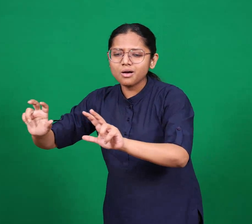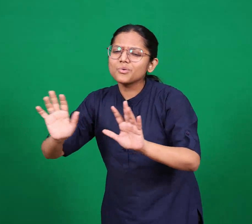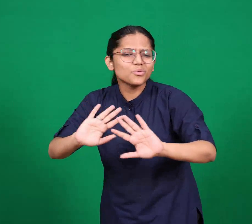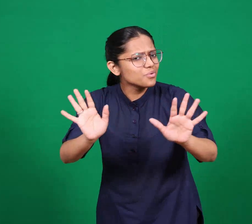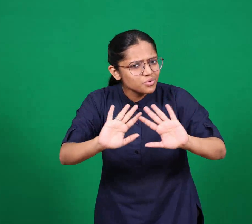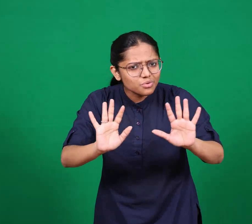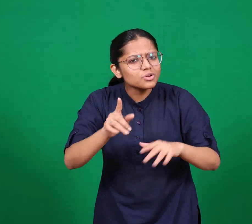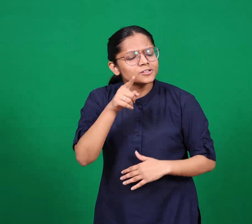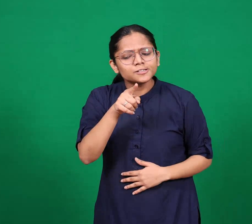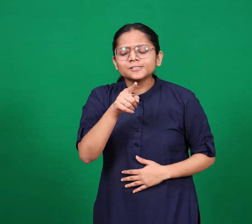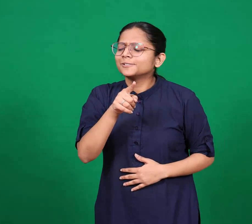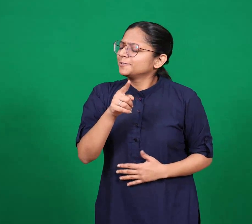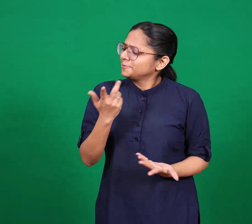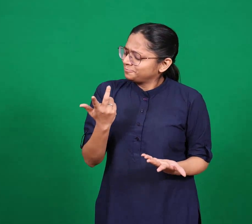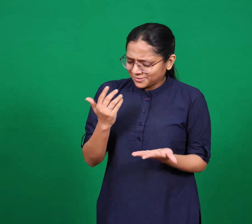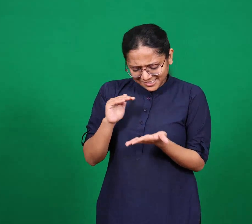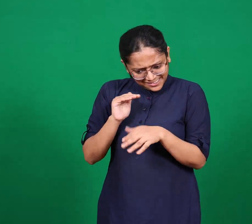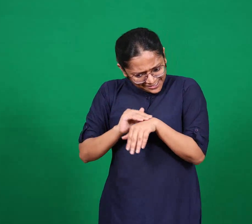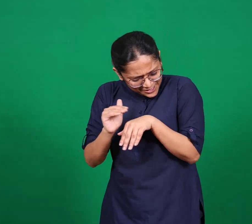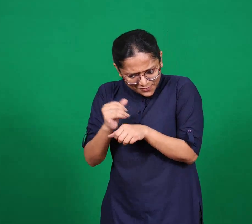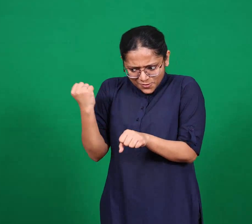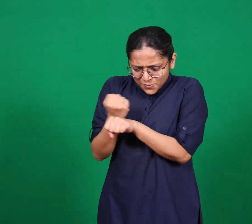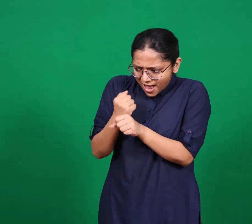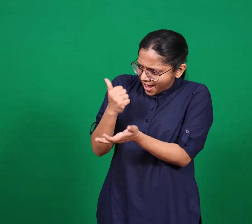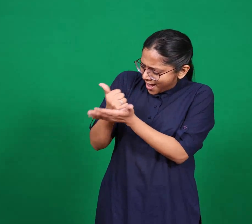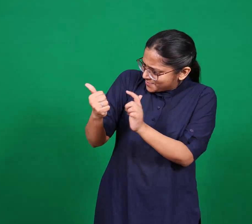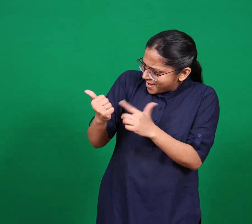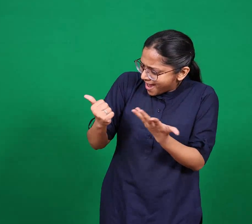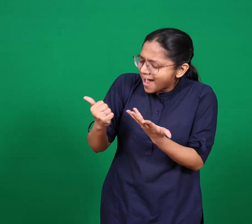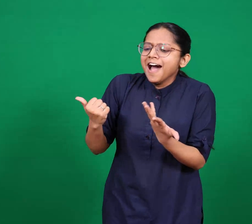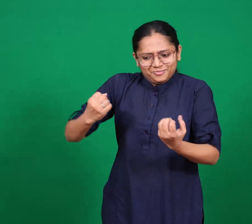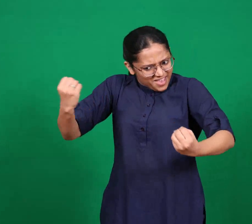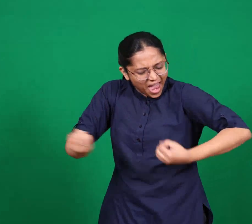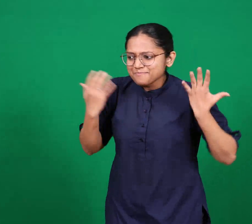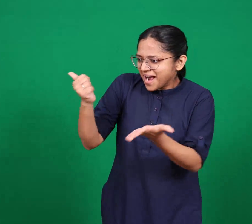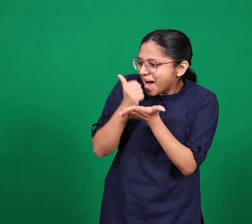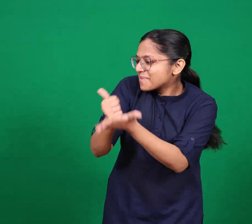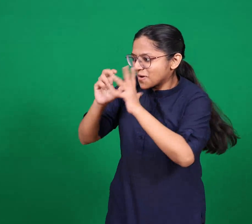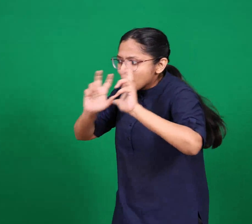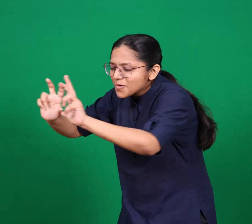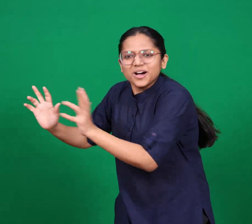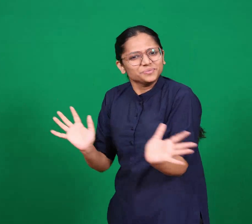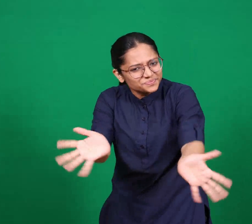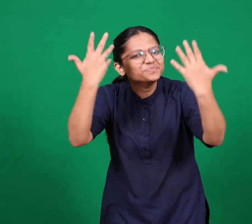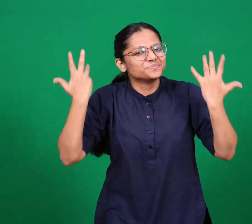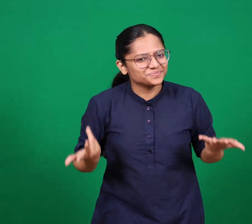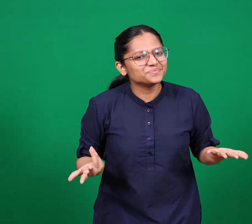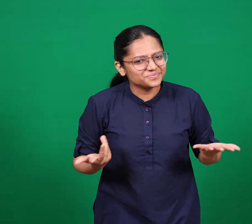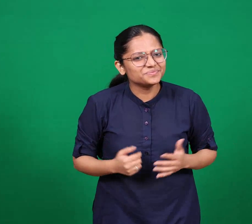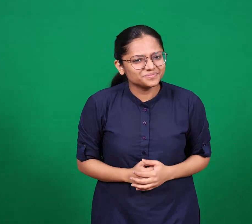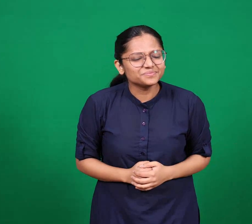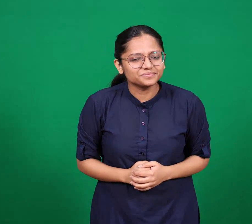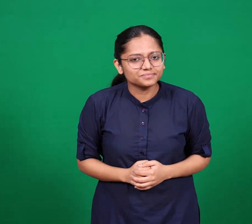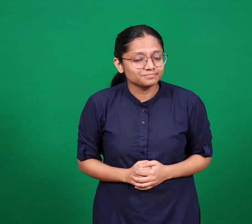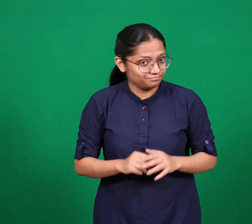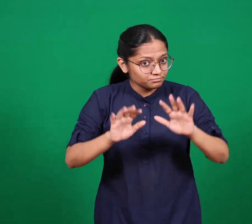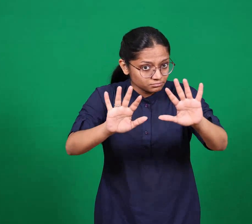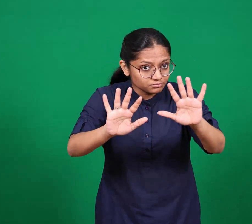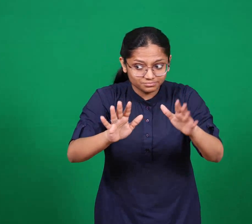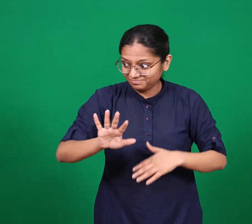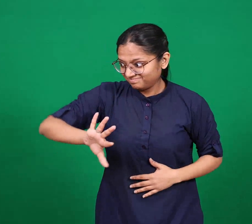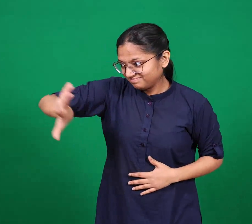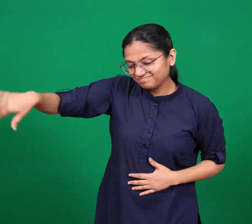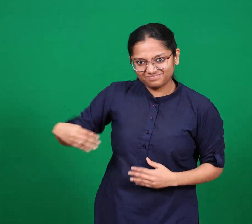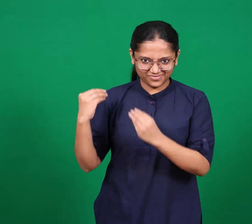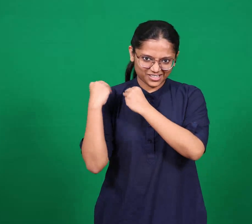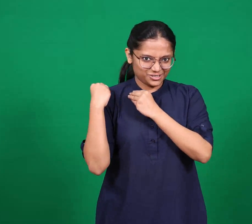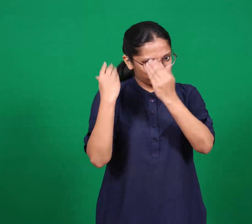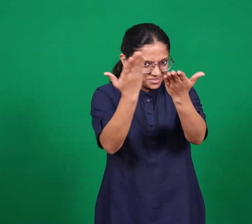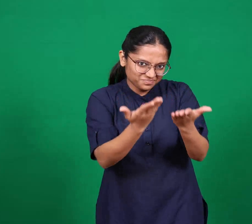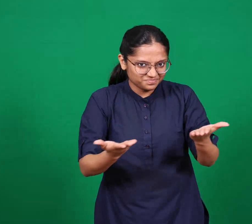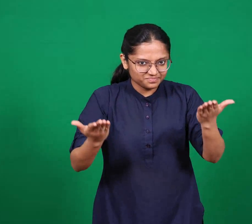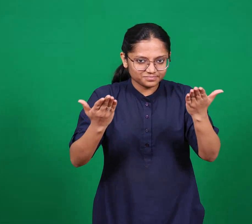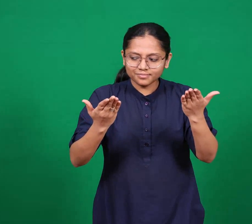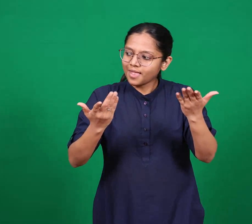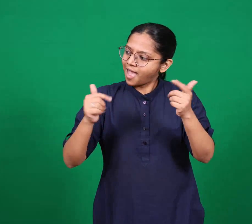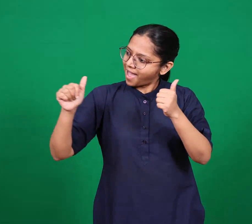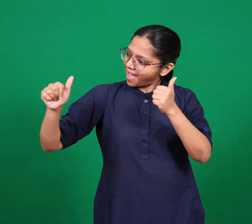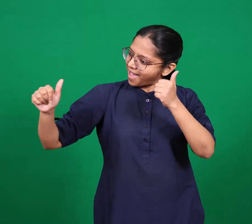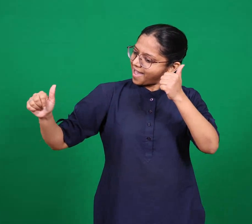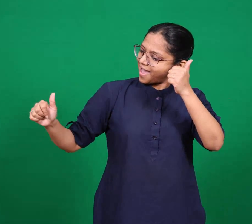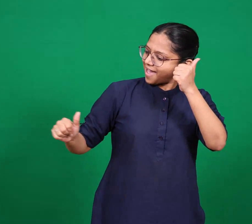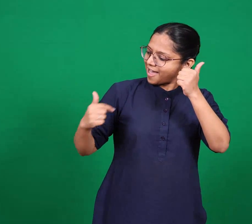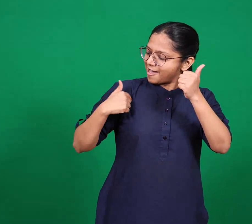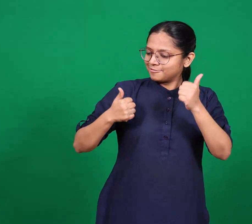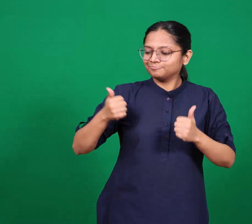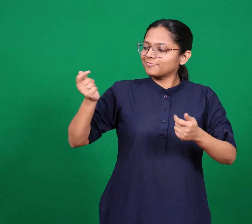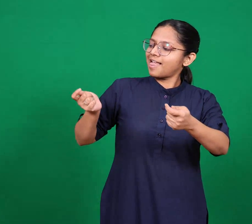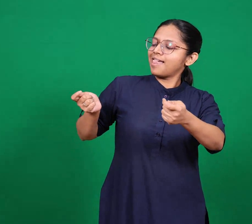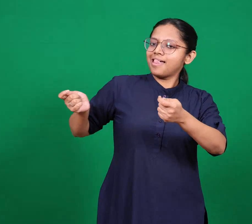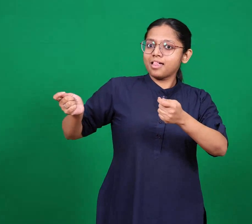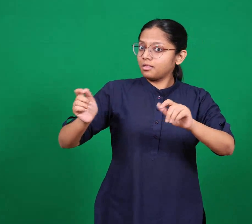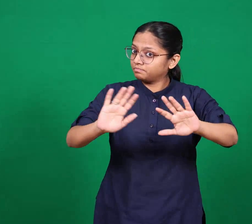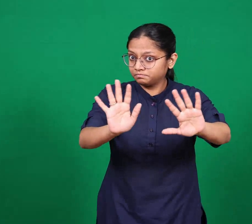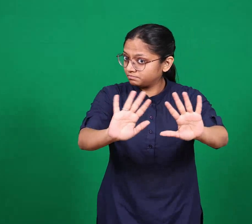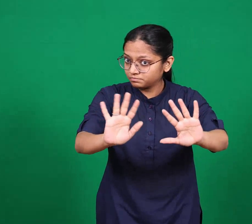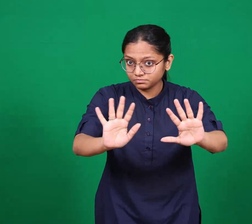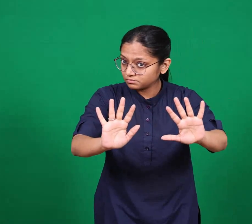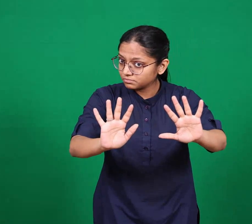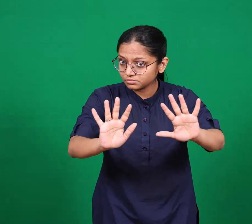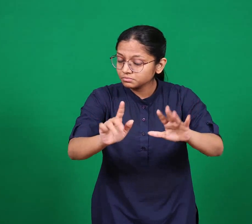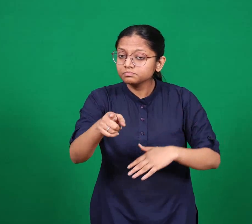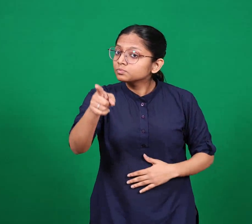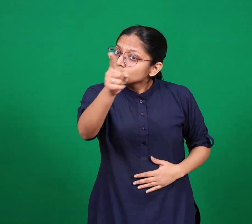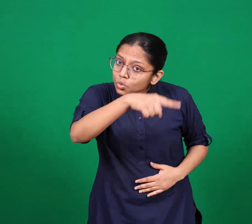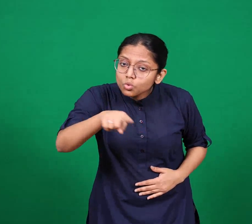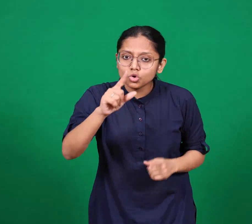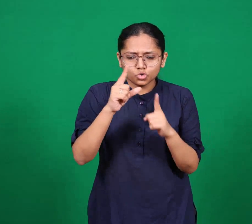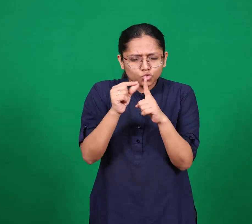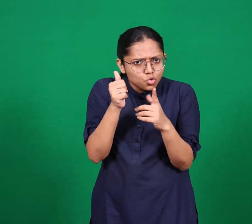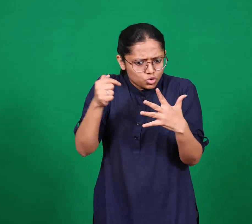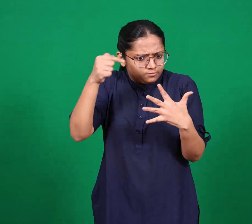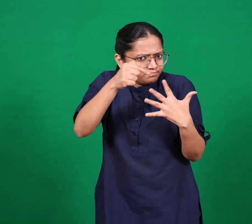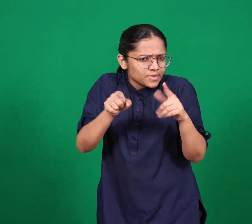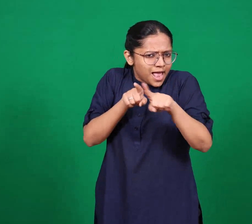not out of greed, but out of eagerness;